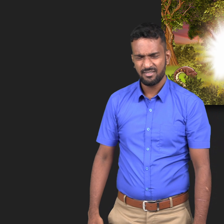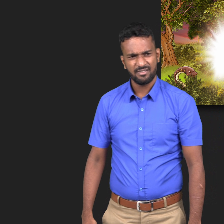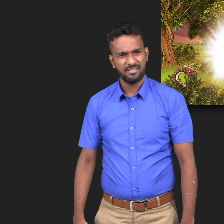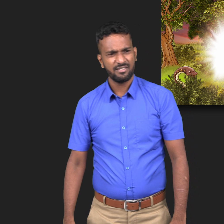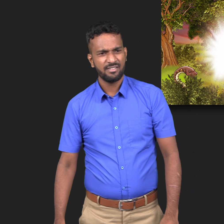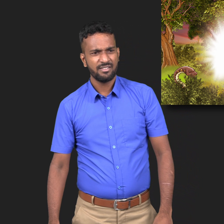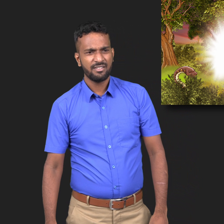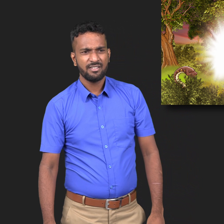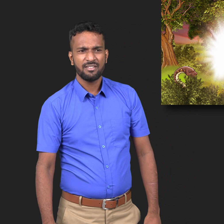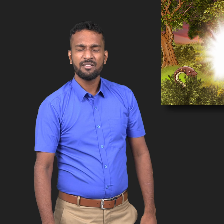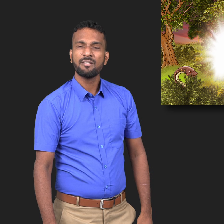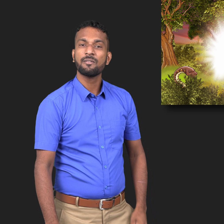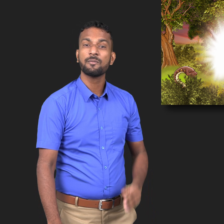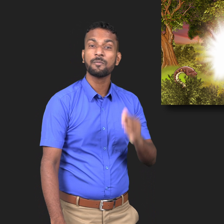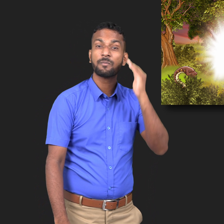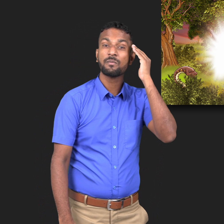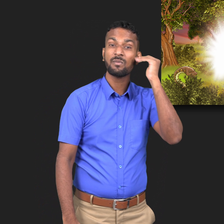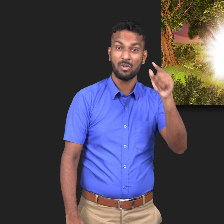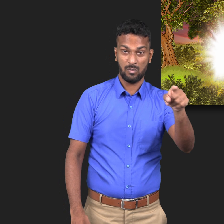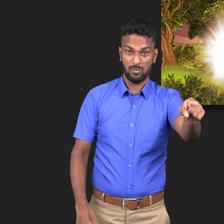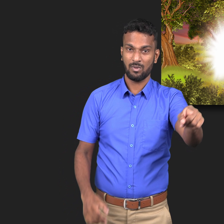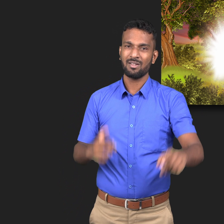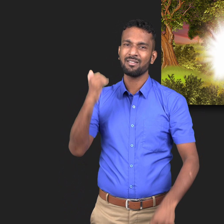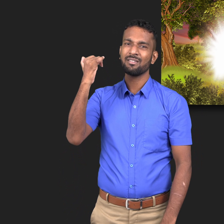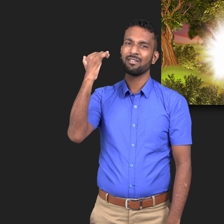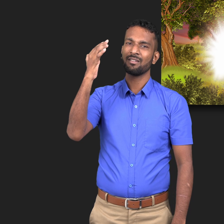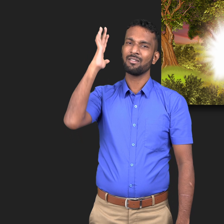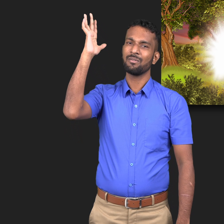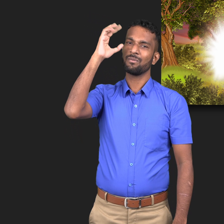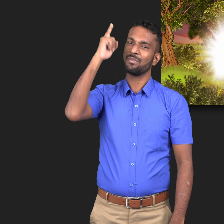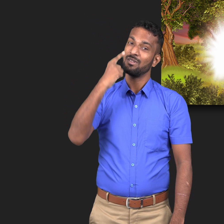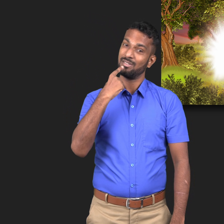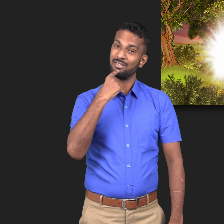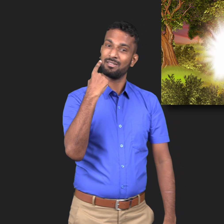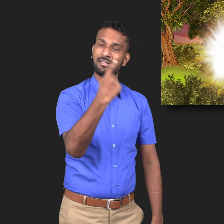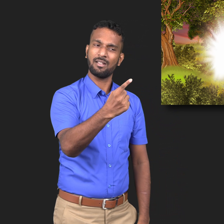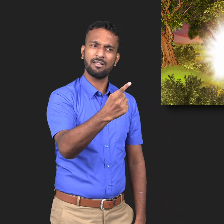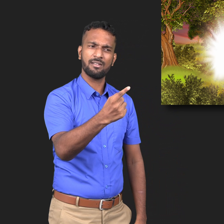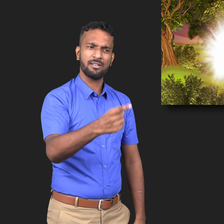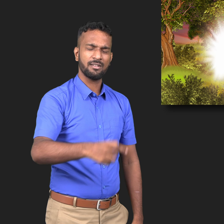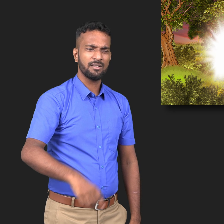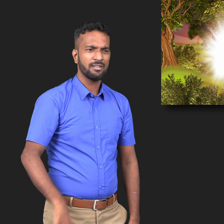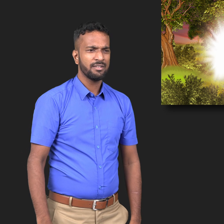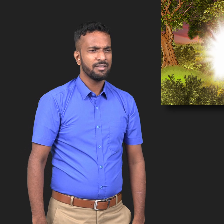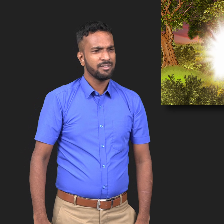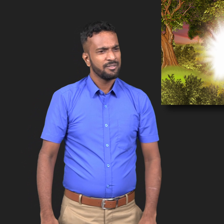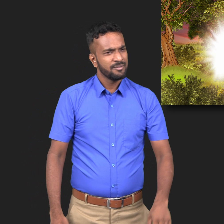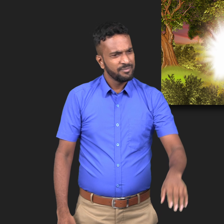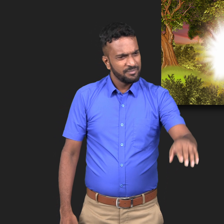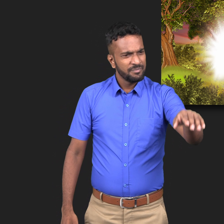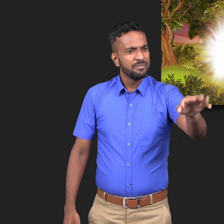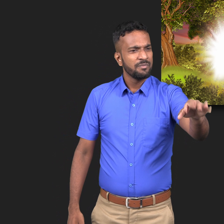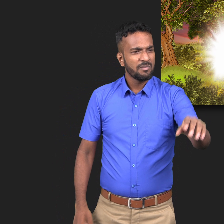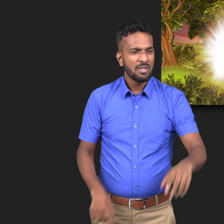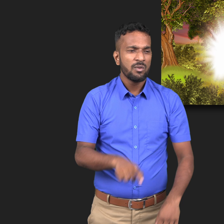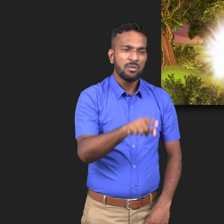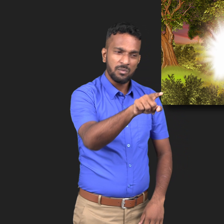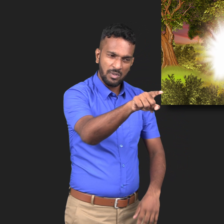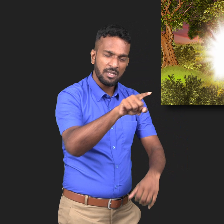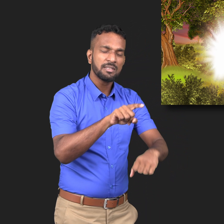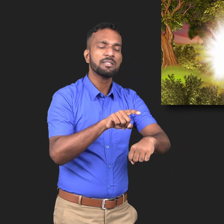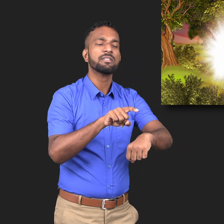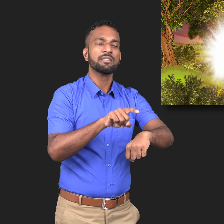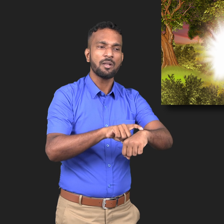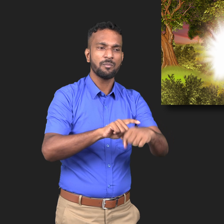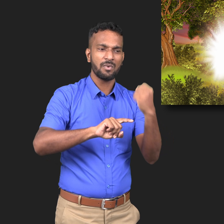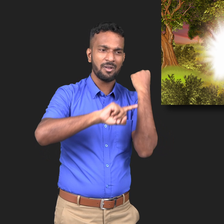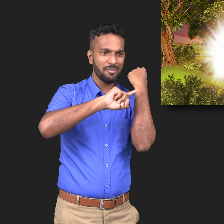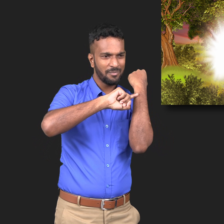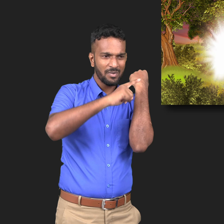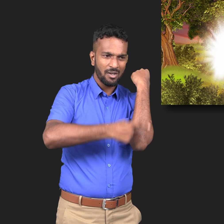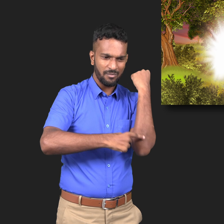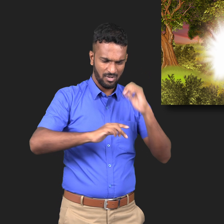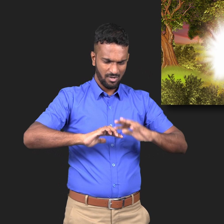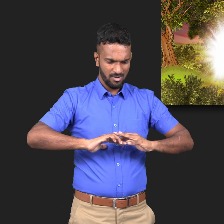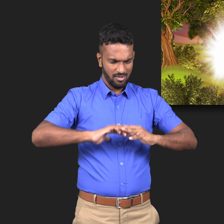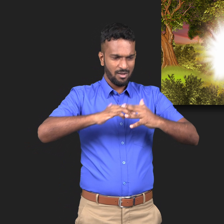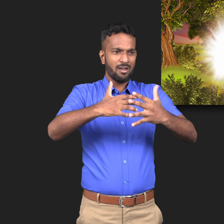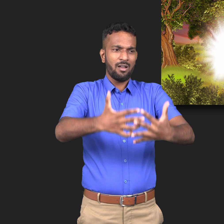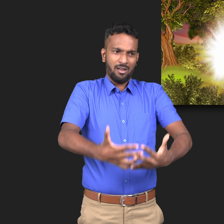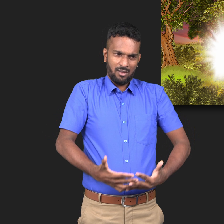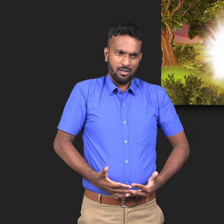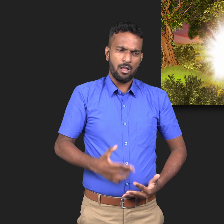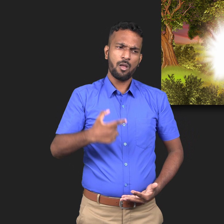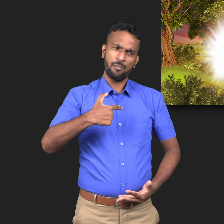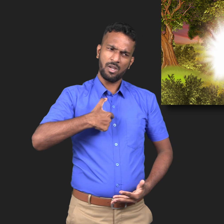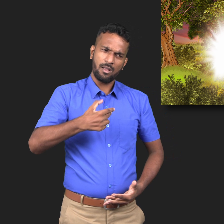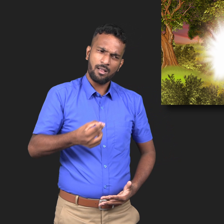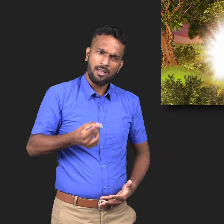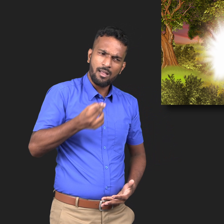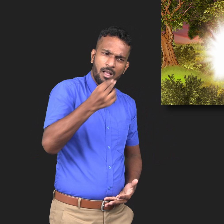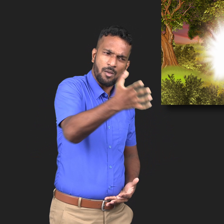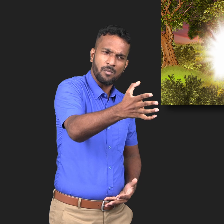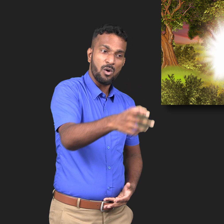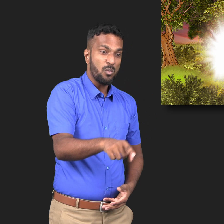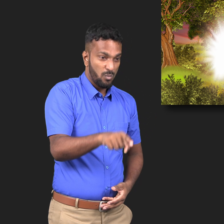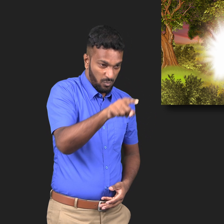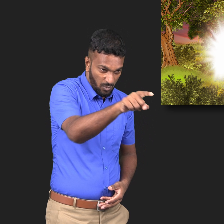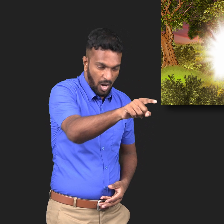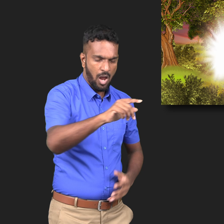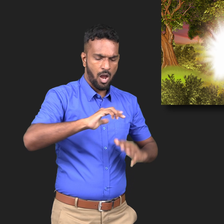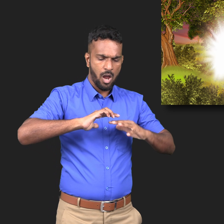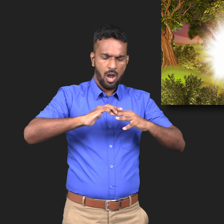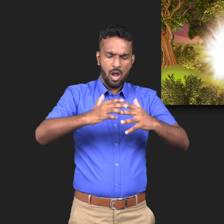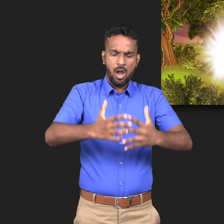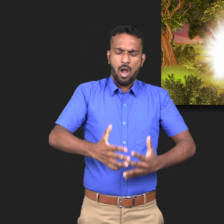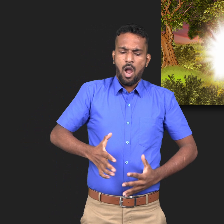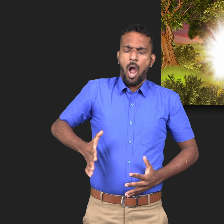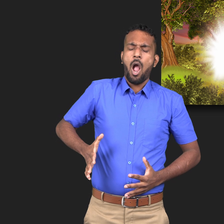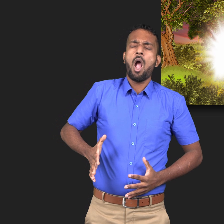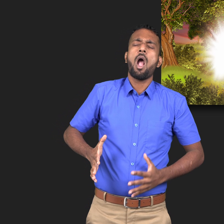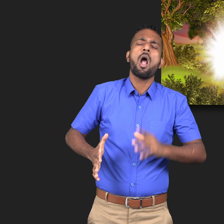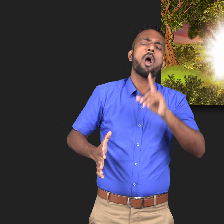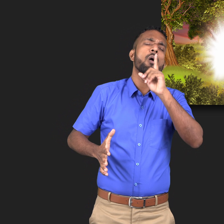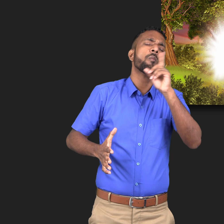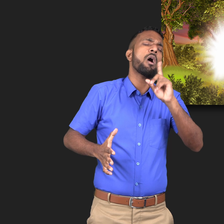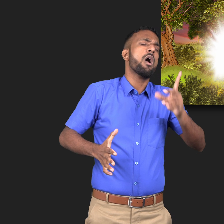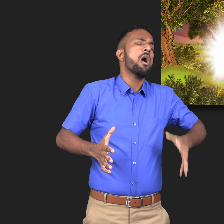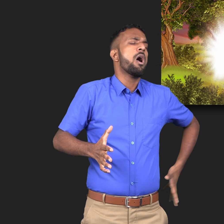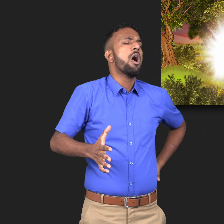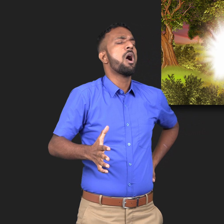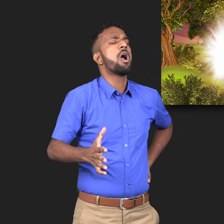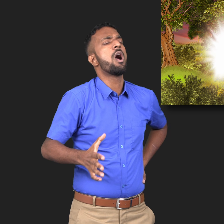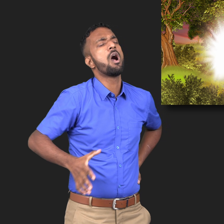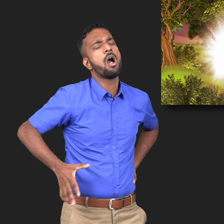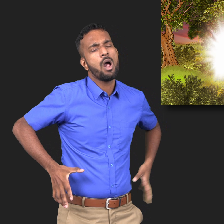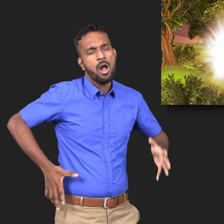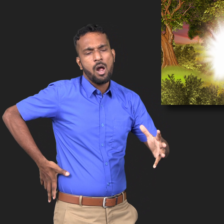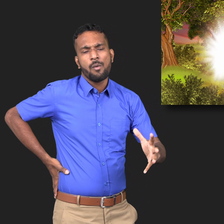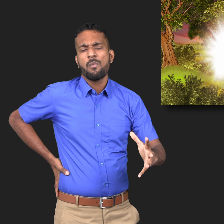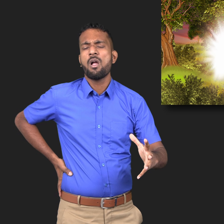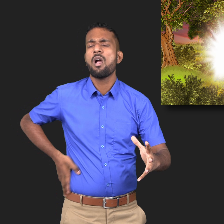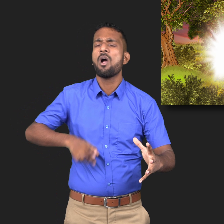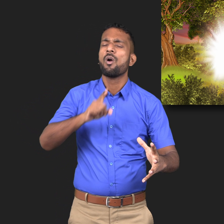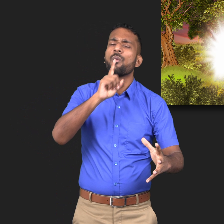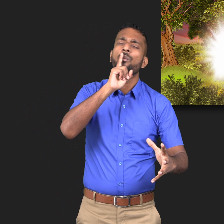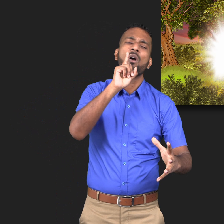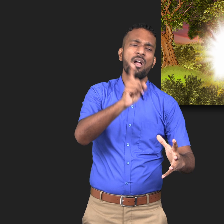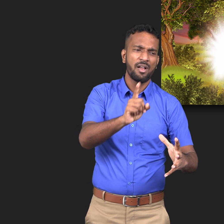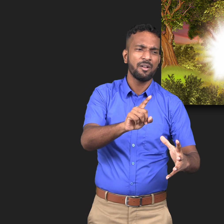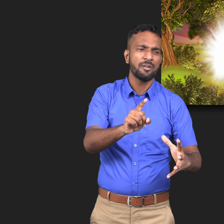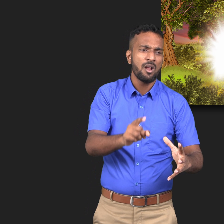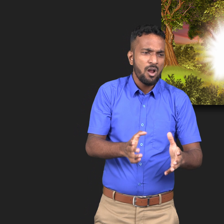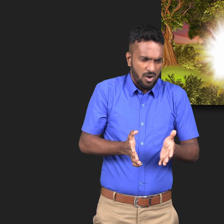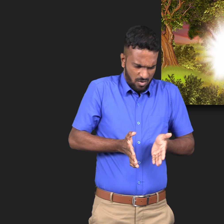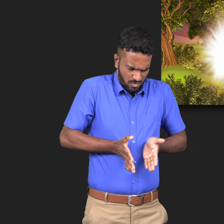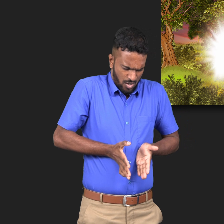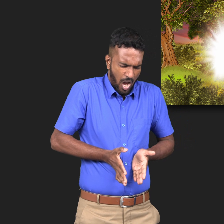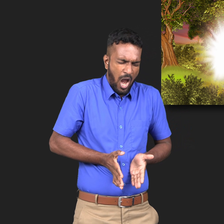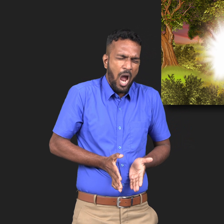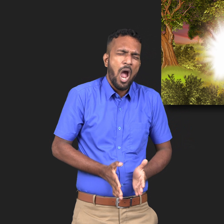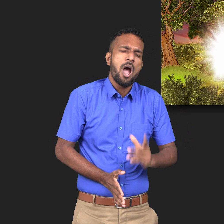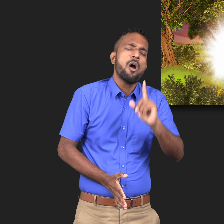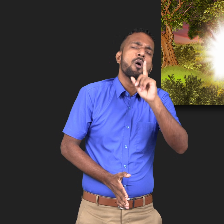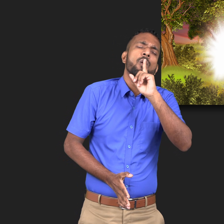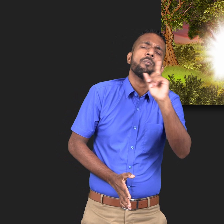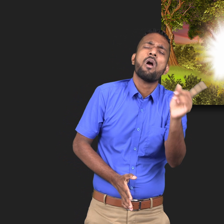To the woman He said: “I will sharply increase your pain in childbirth;